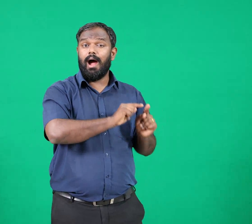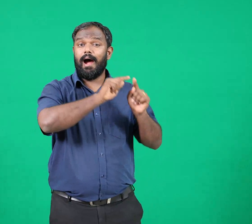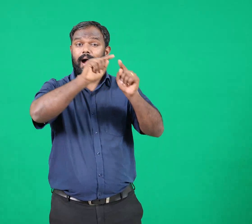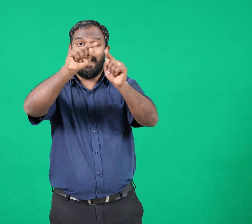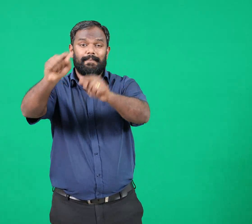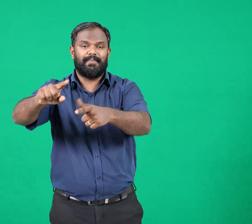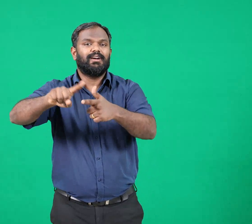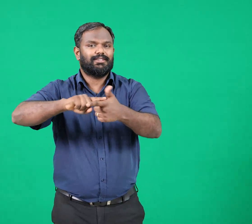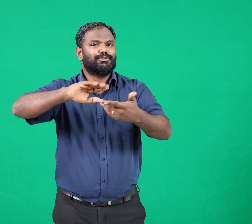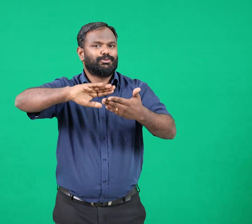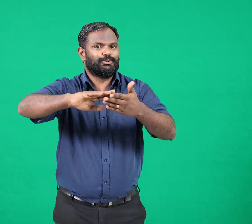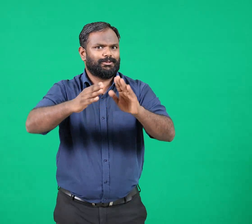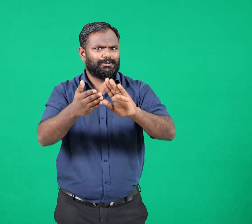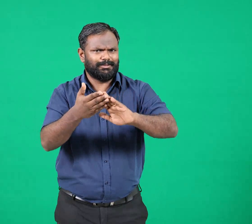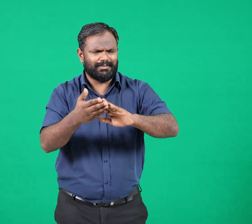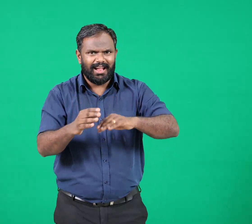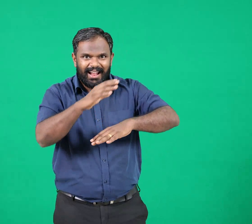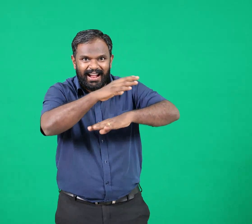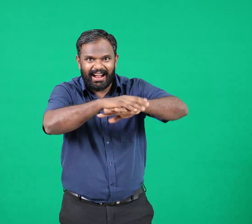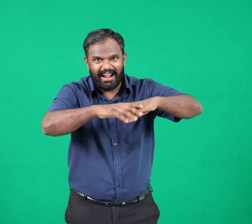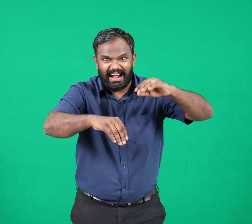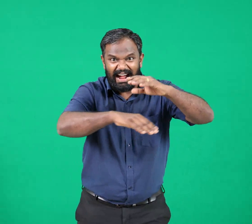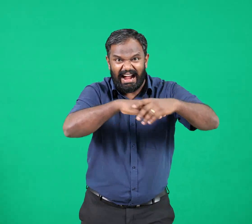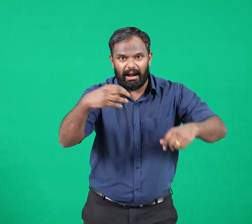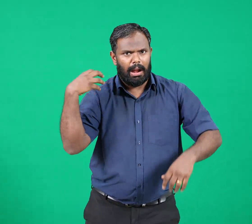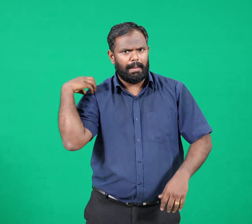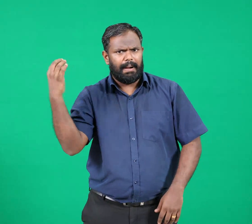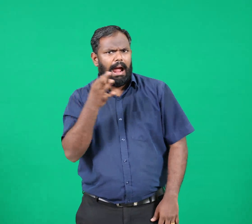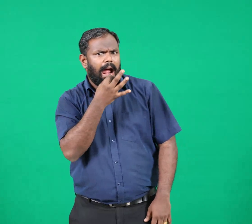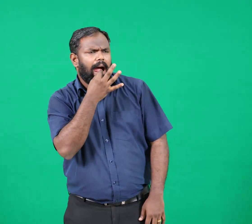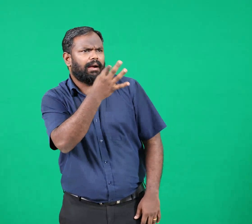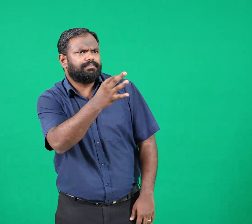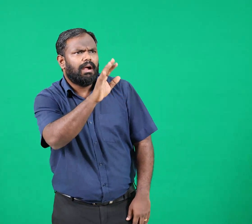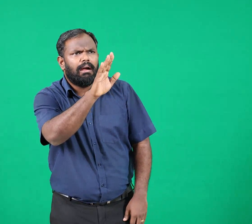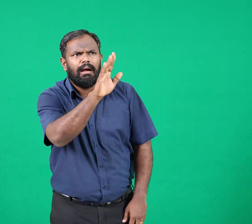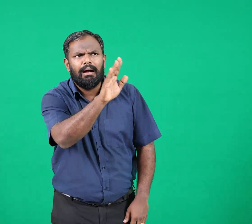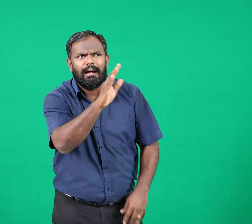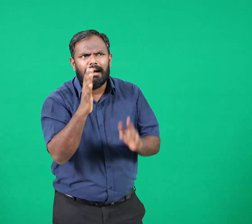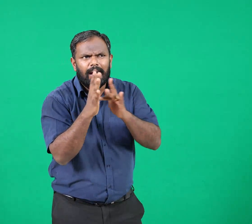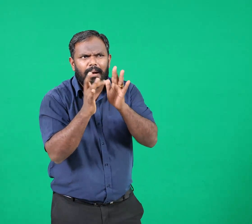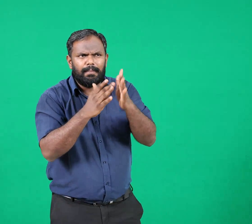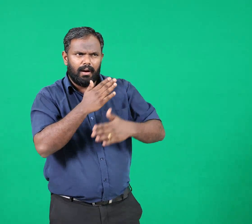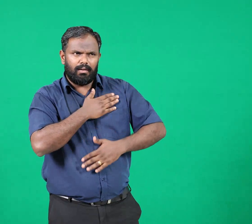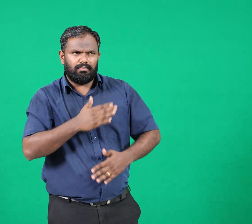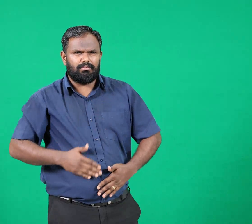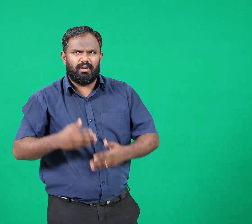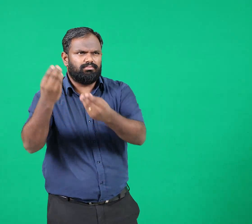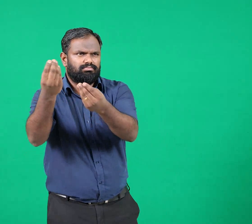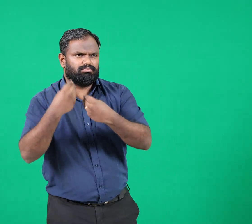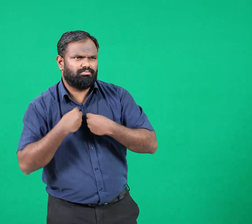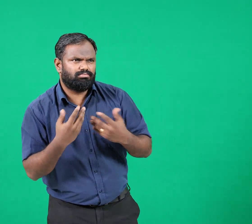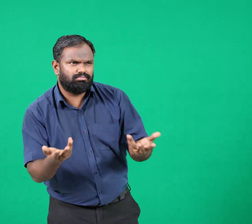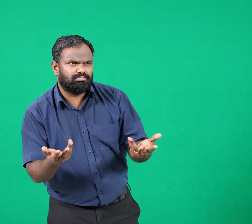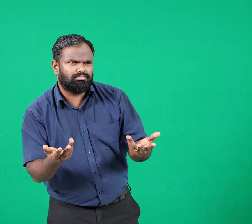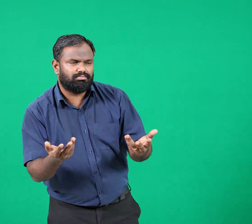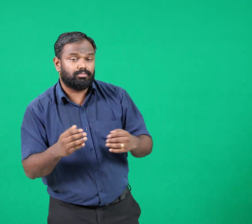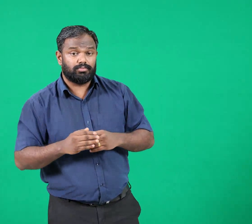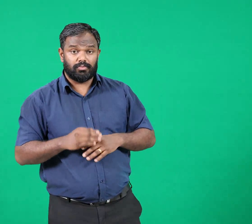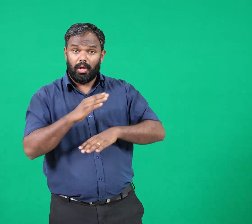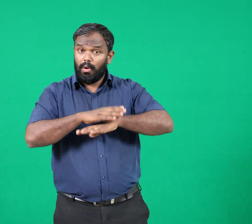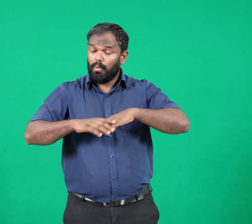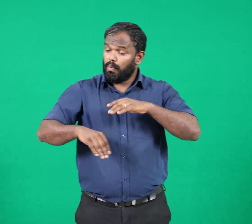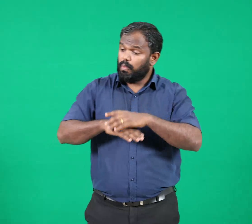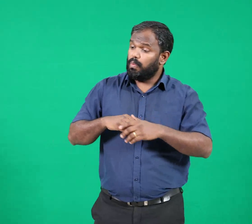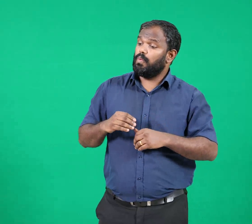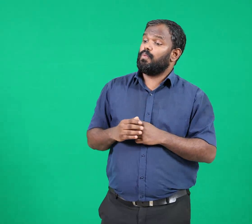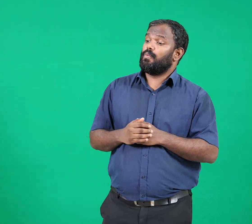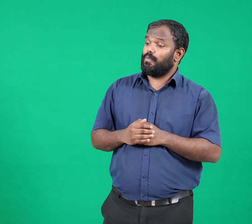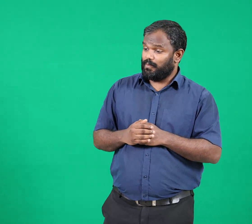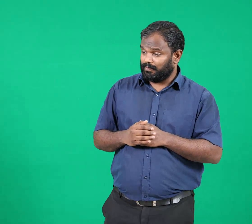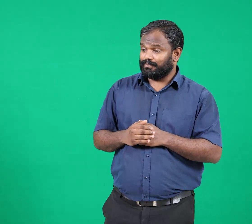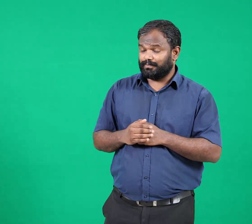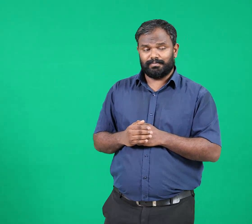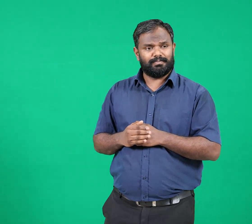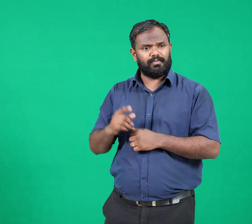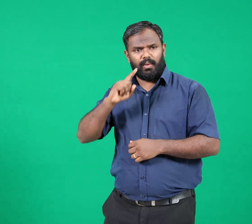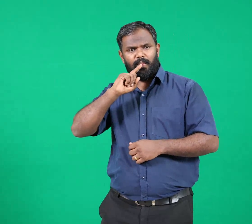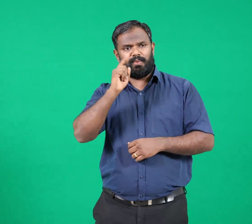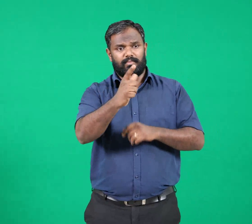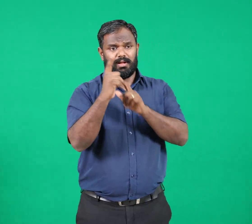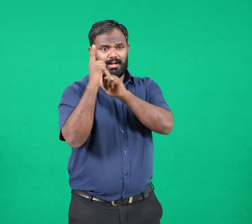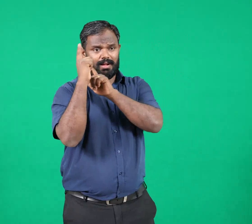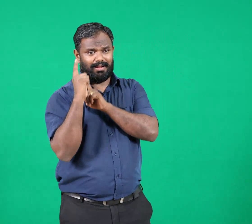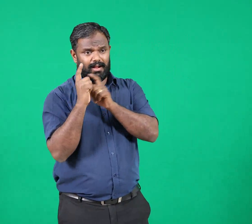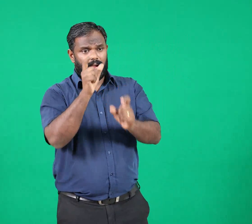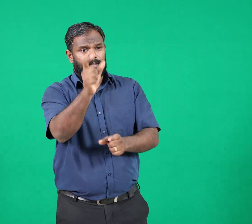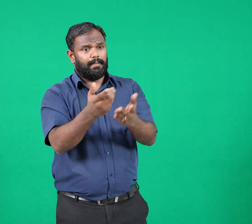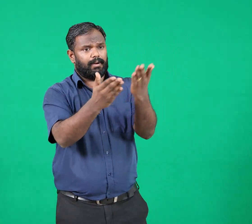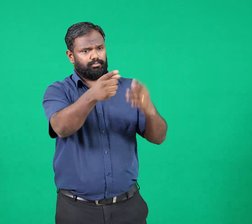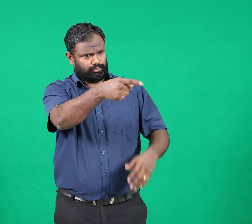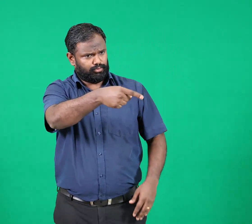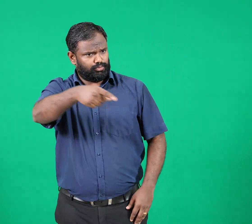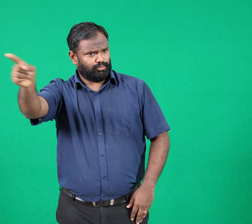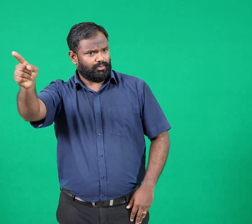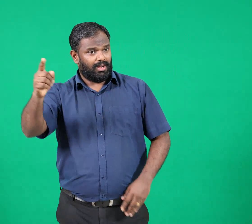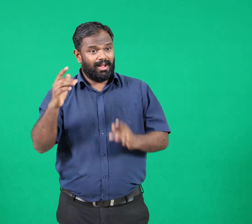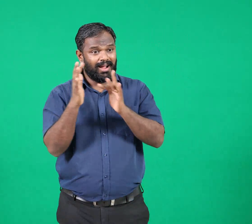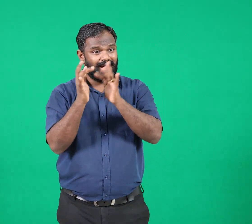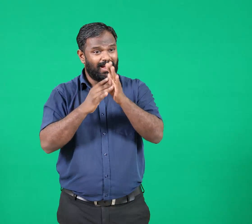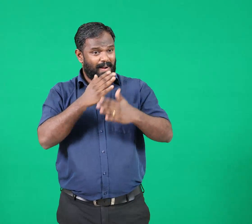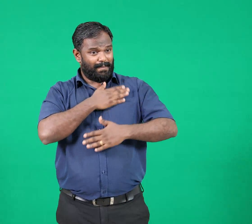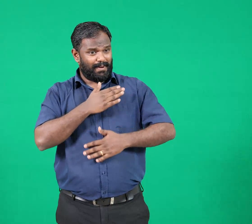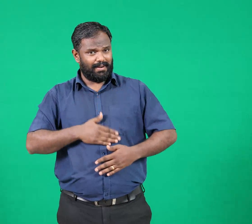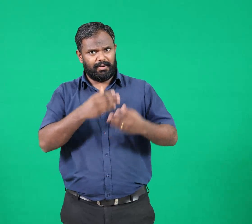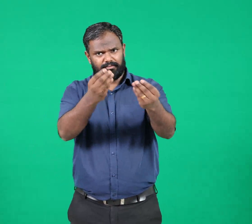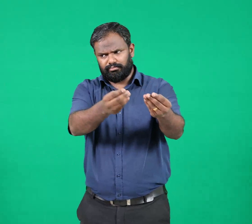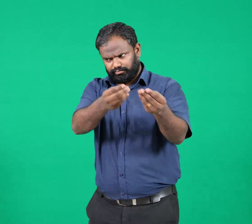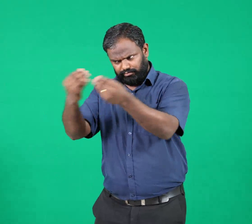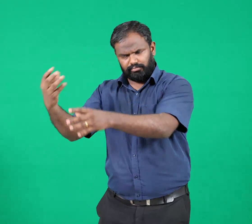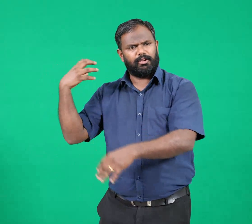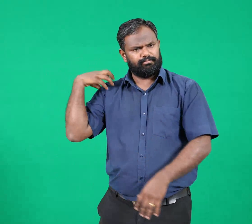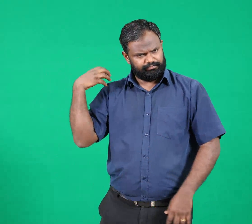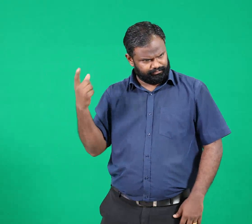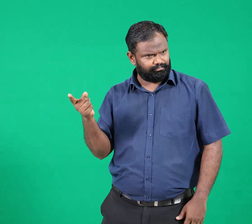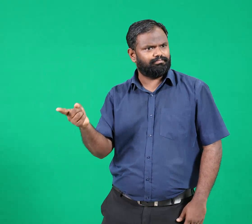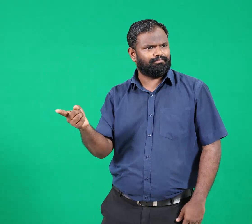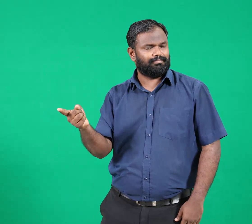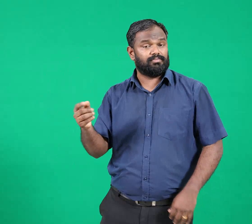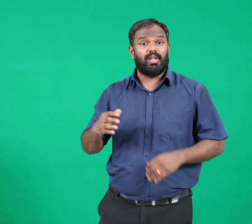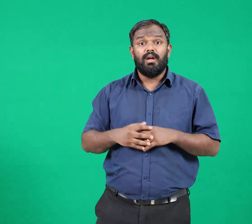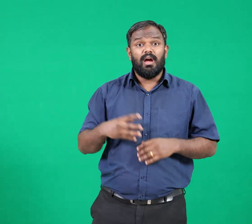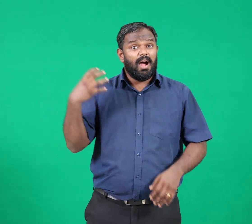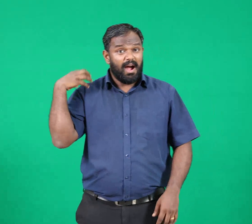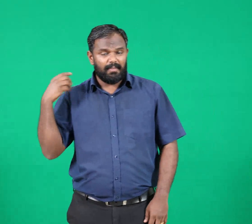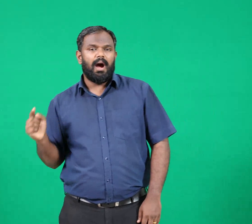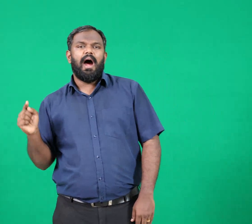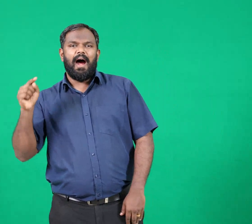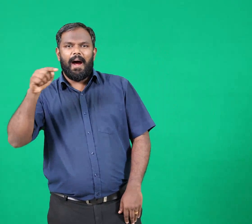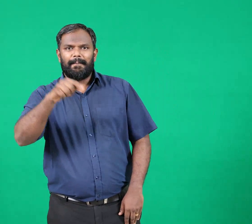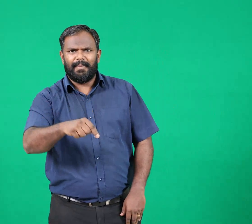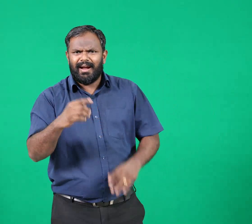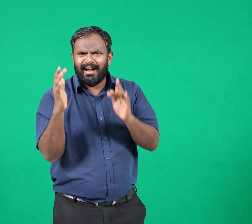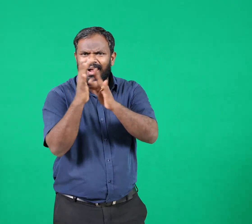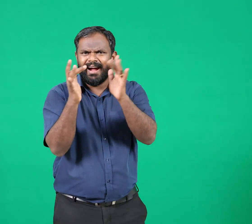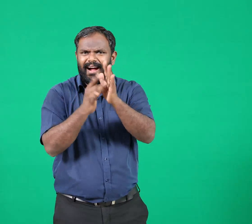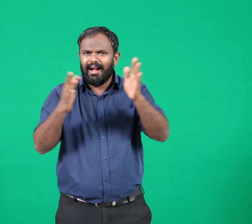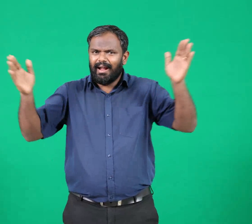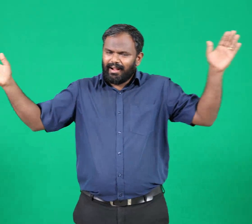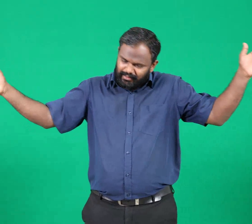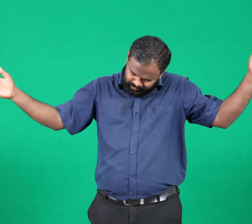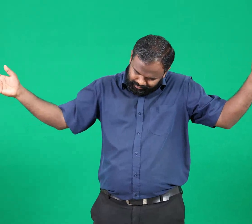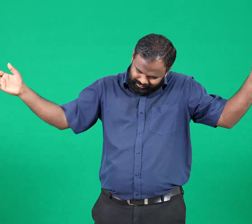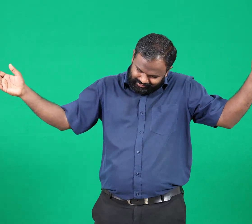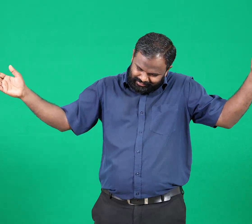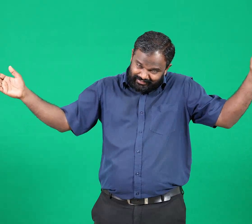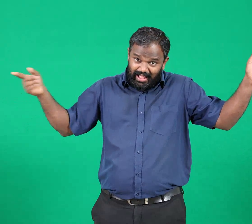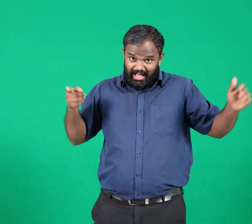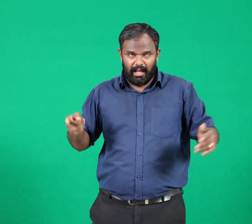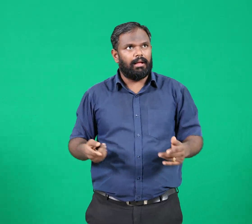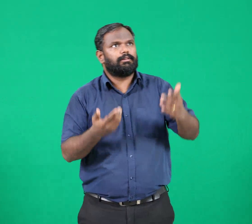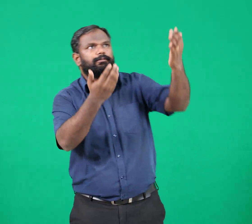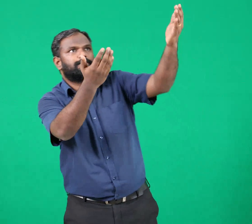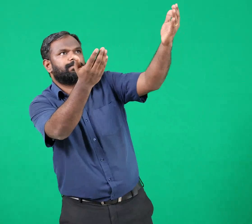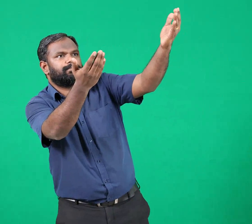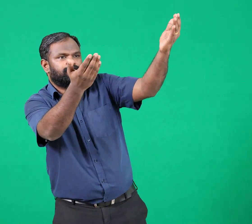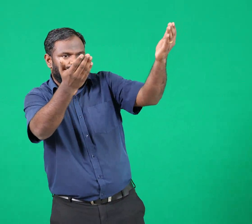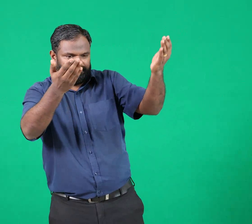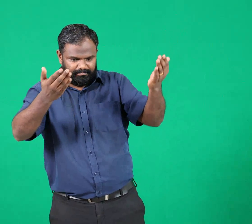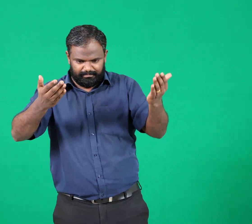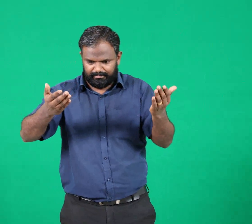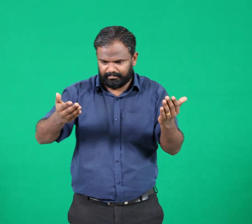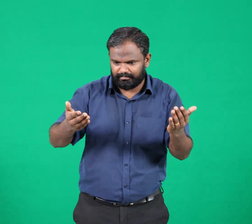He went to Pilate to ask for the body of Jesus, and Pilate ordered that it be given to him.